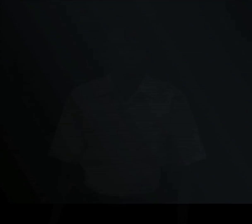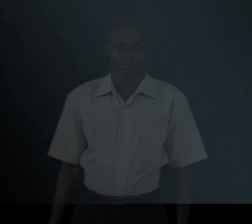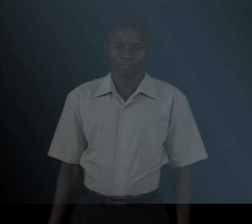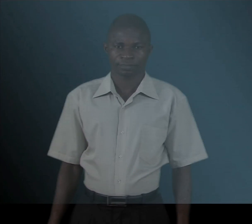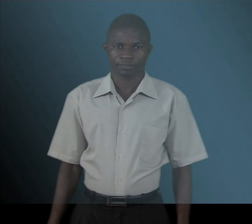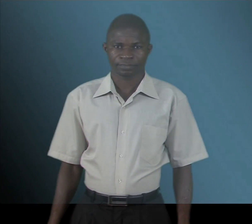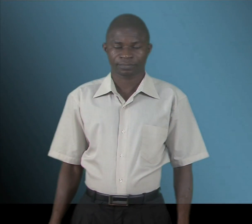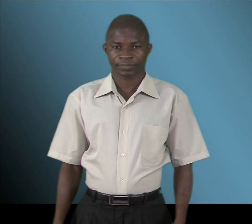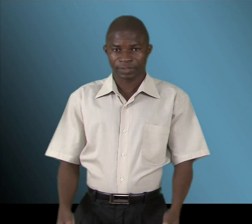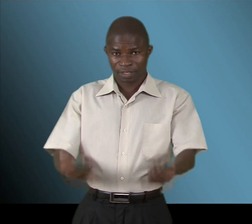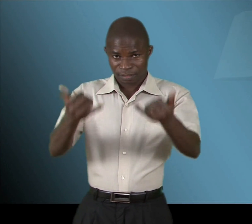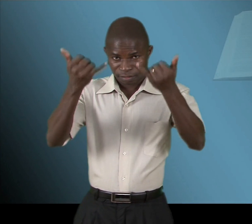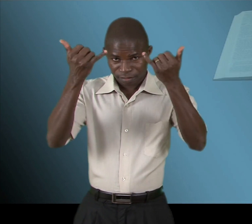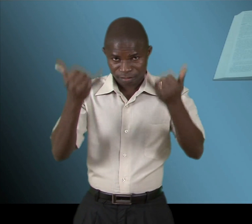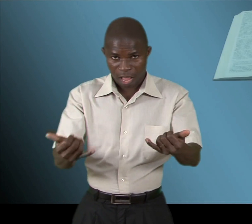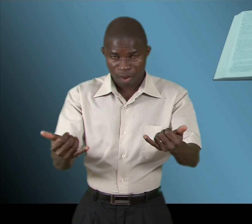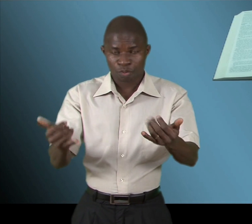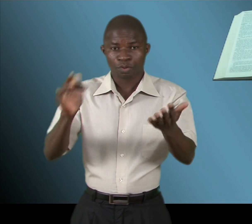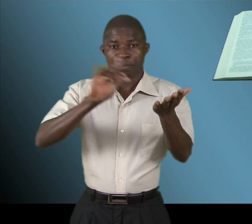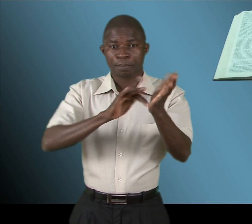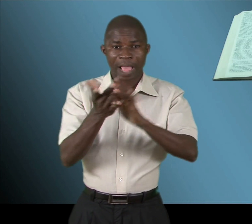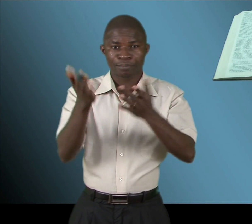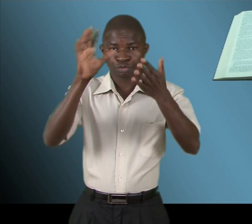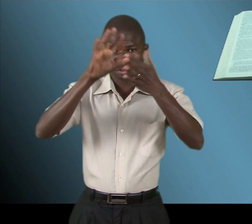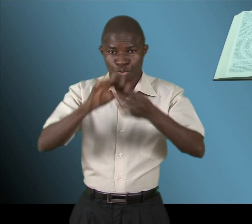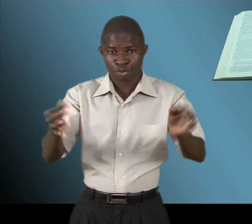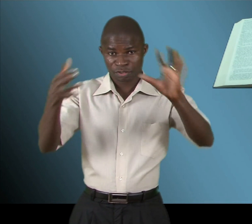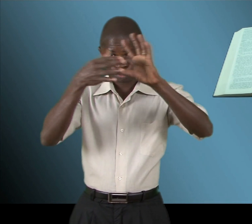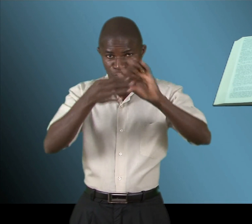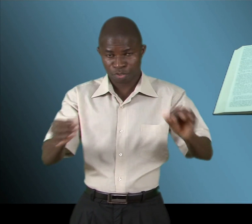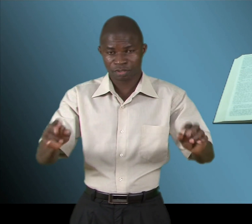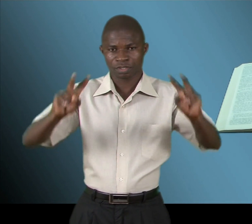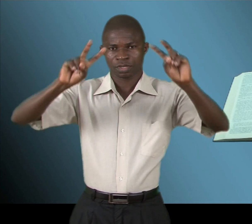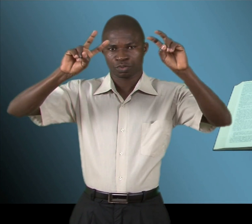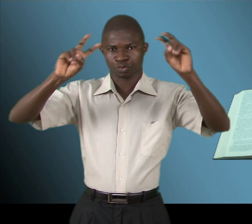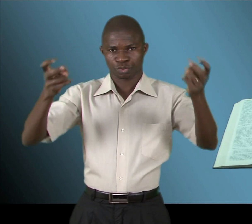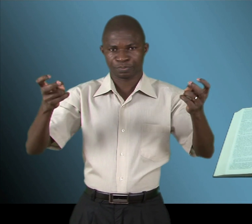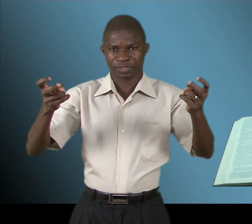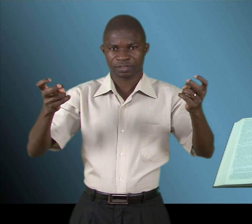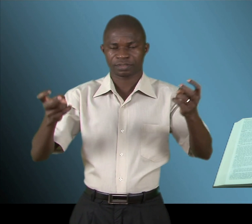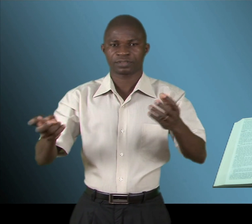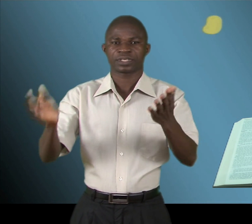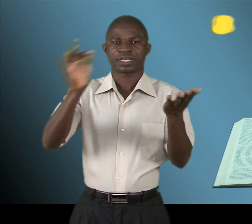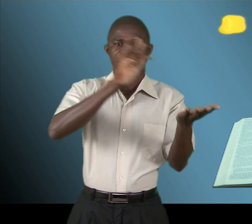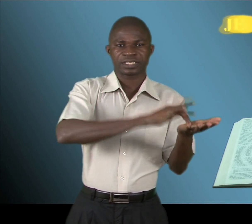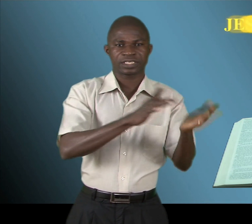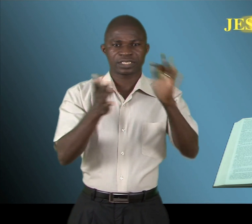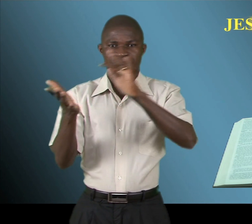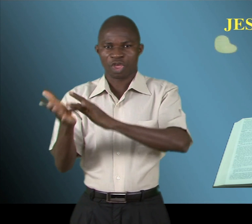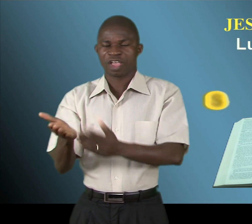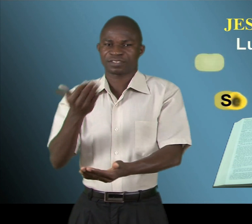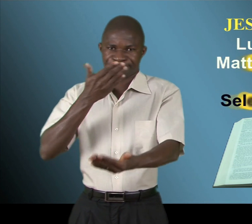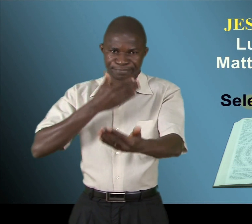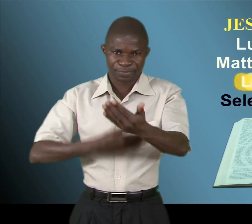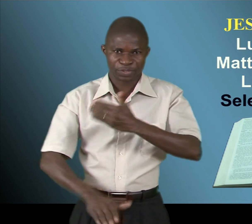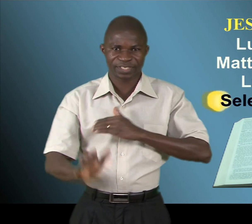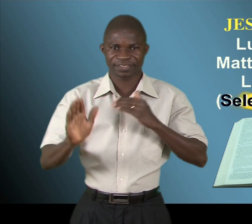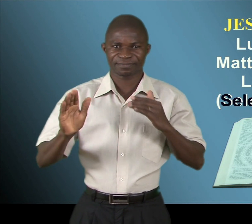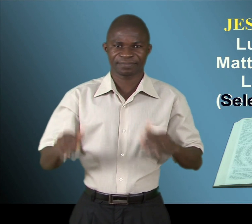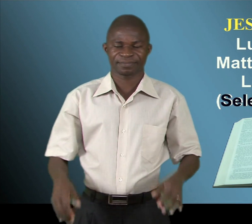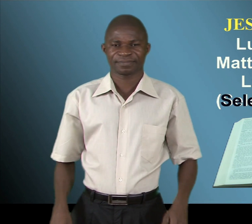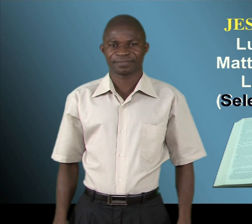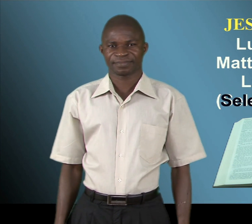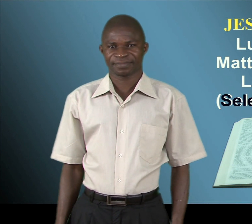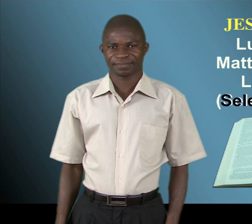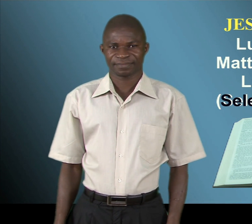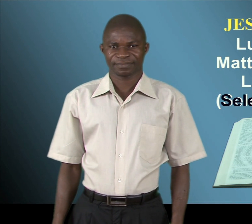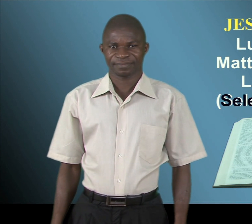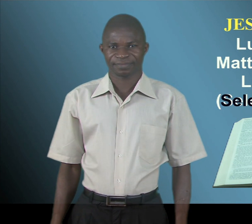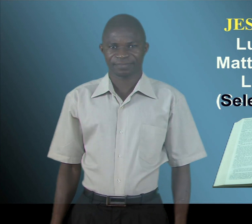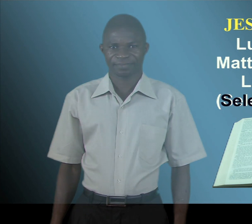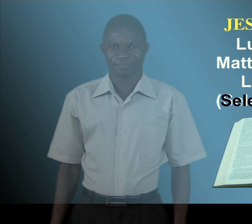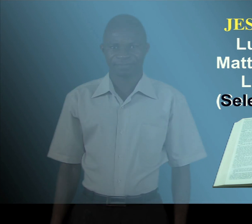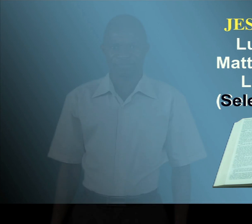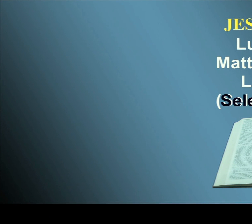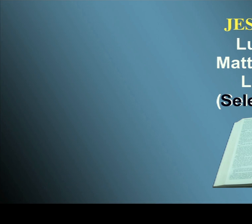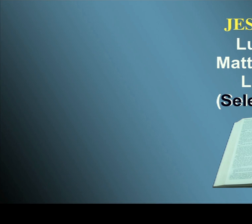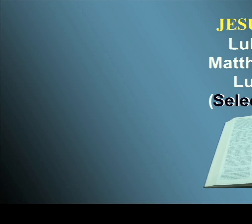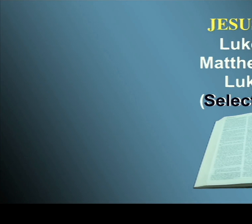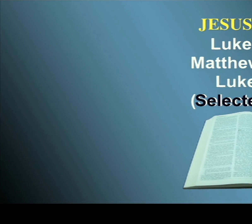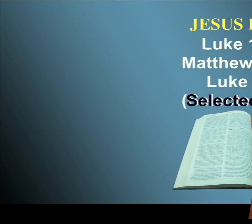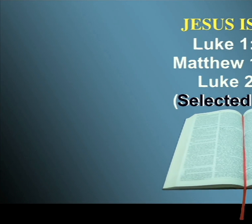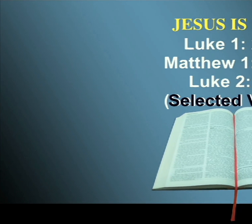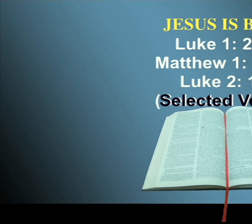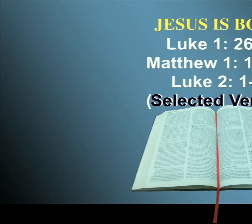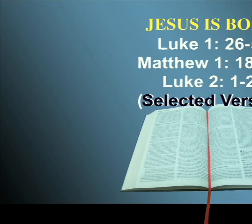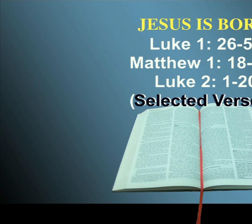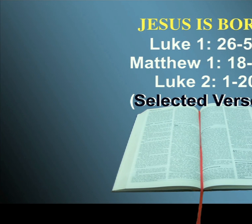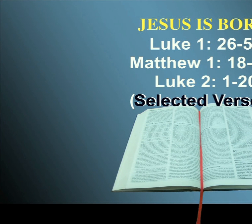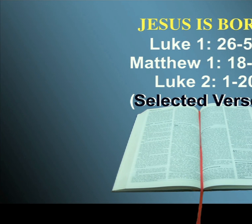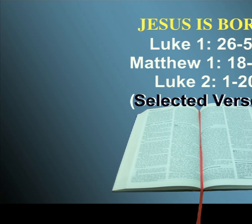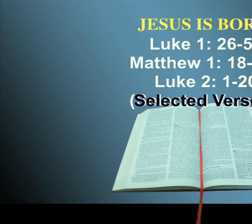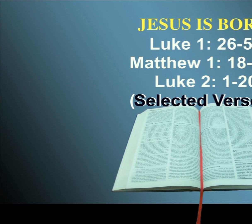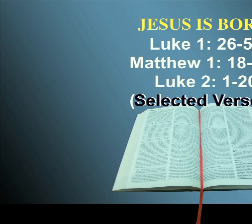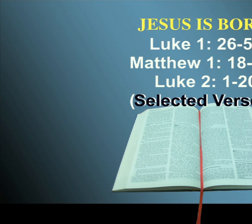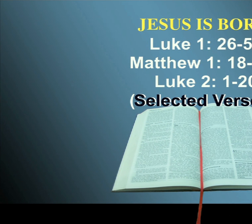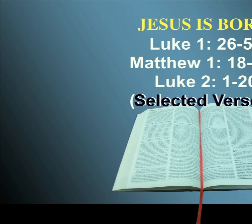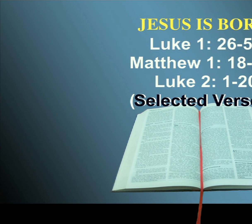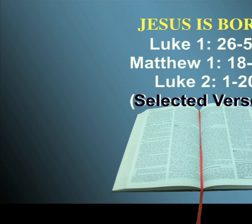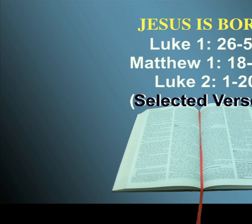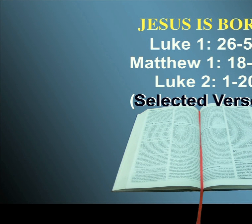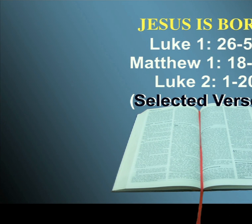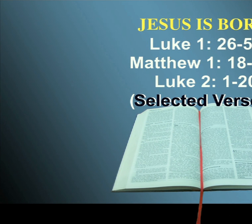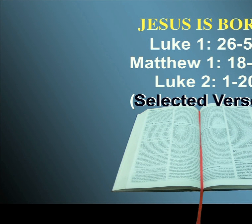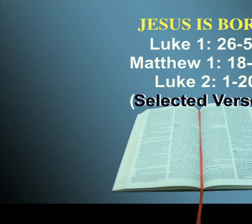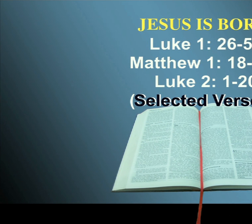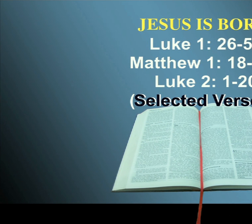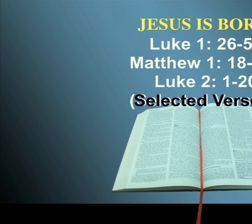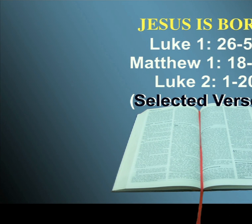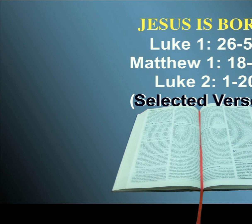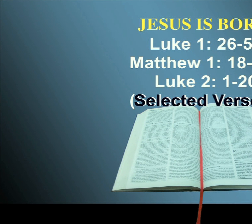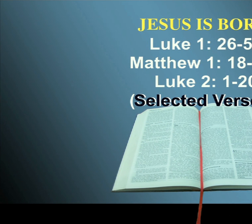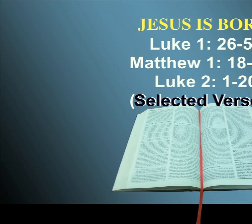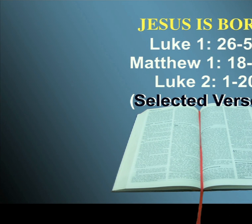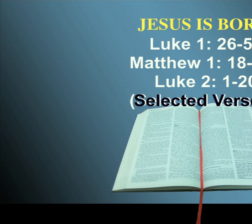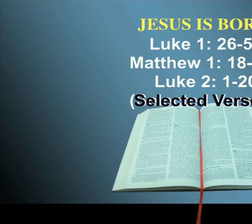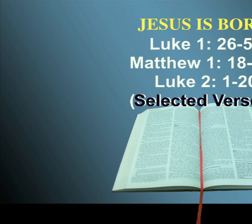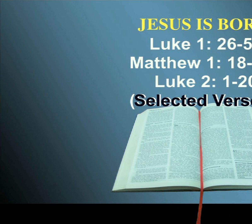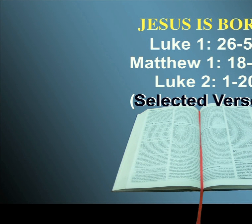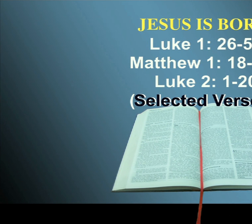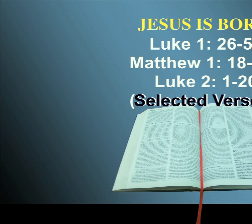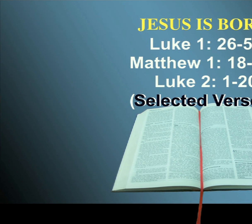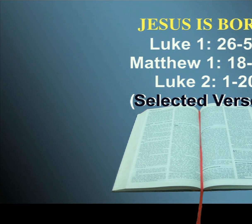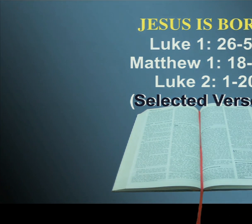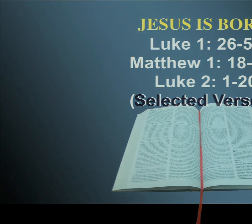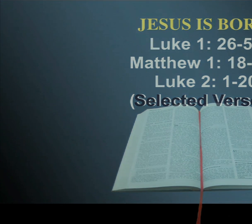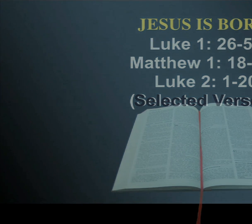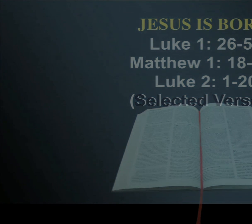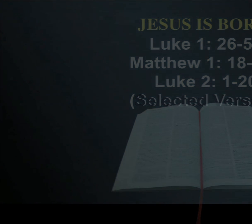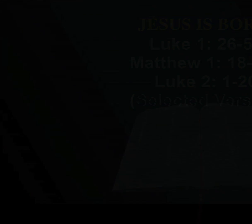Jesus is born